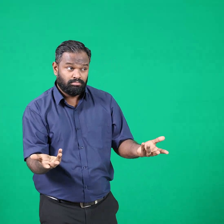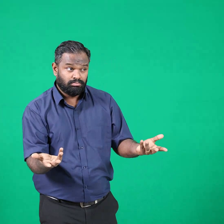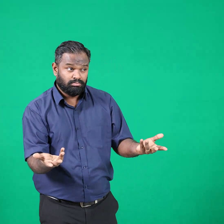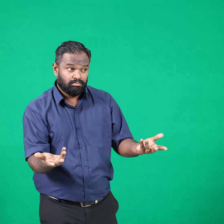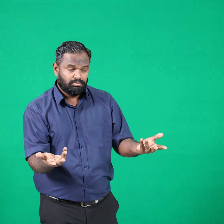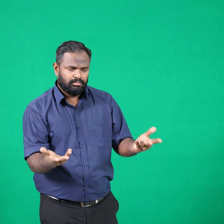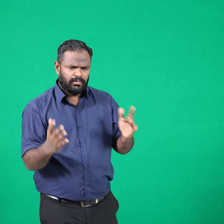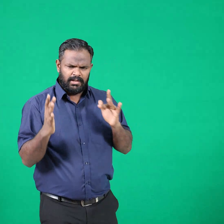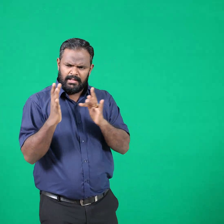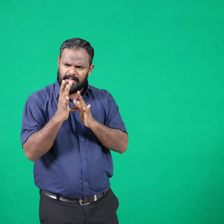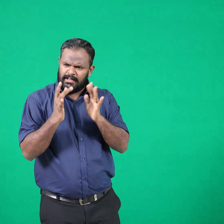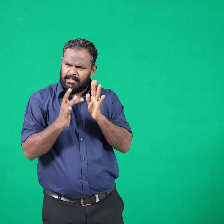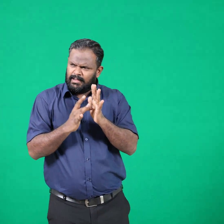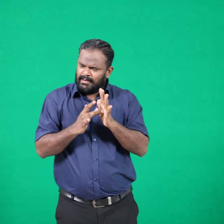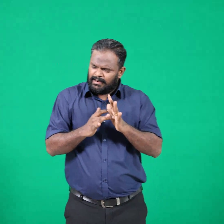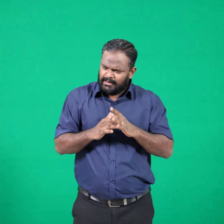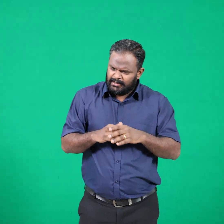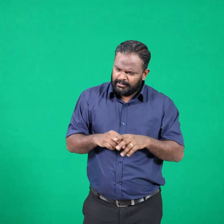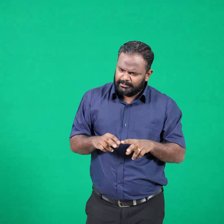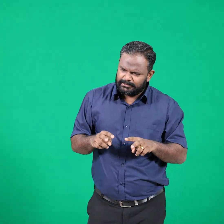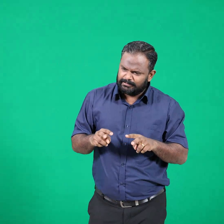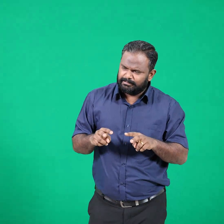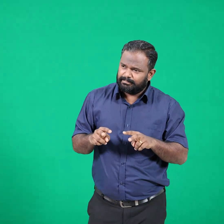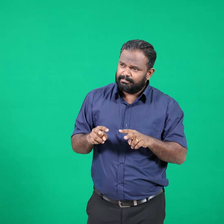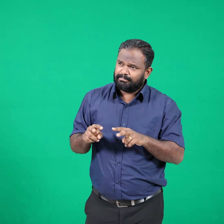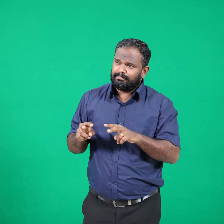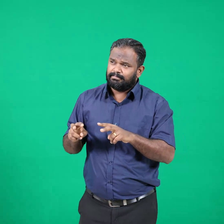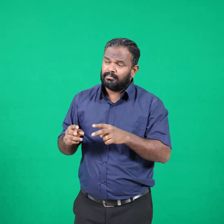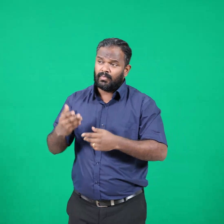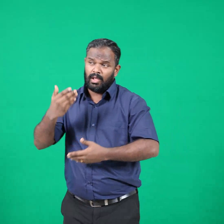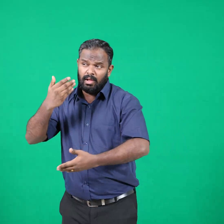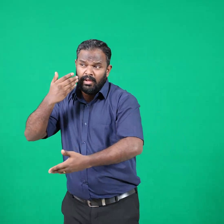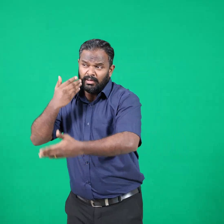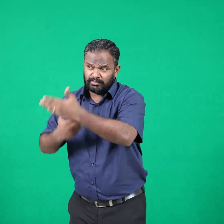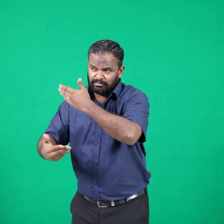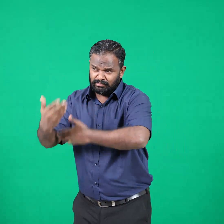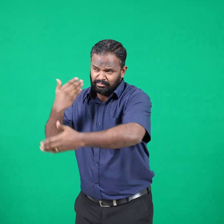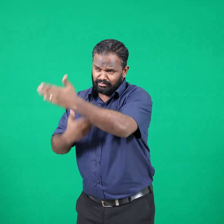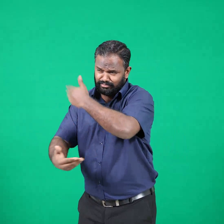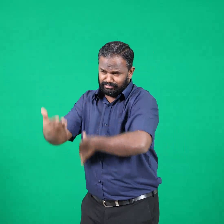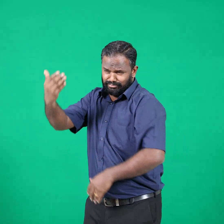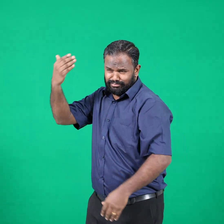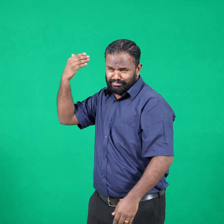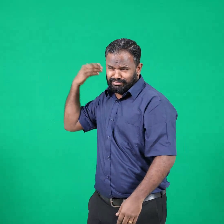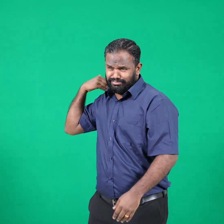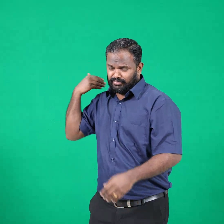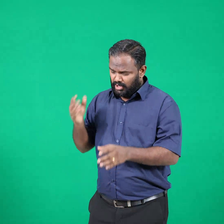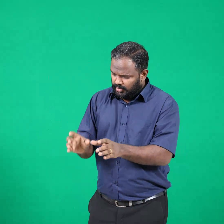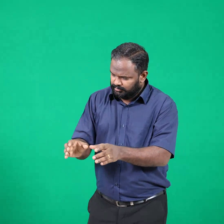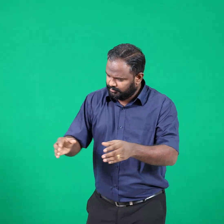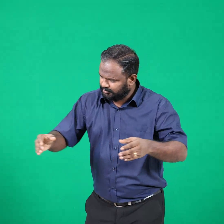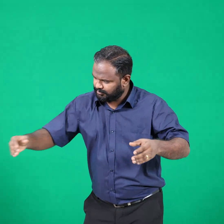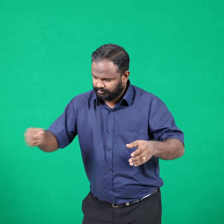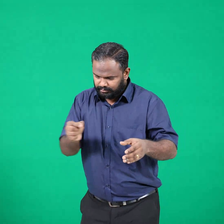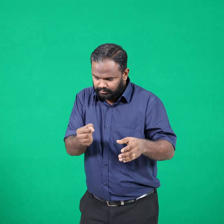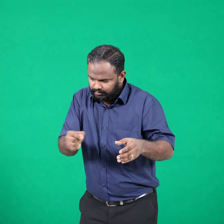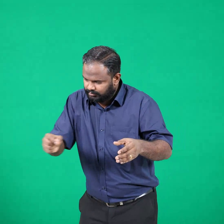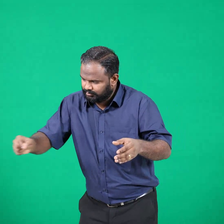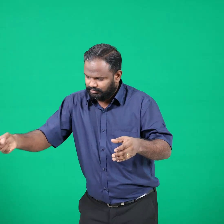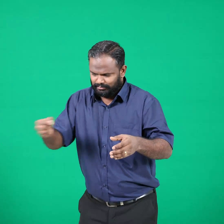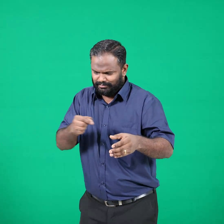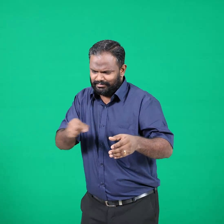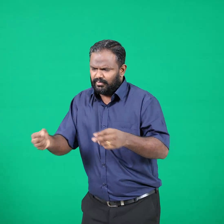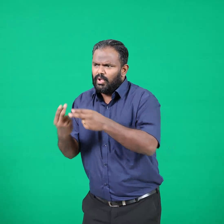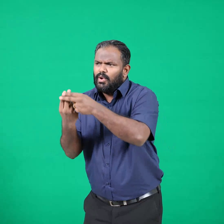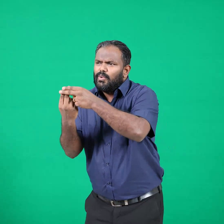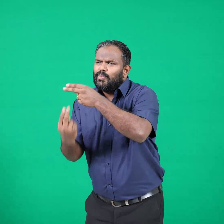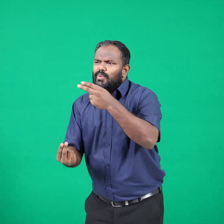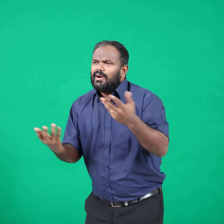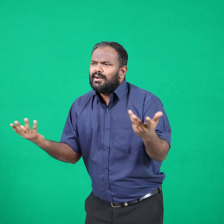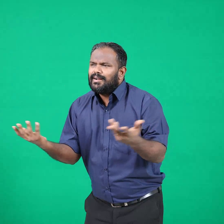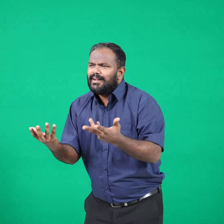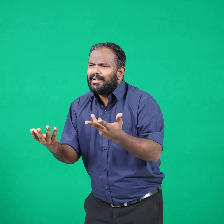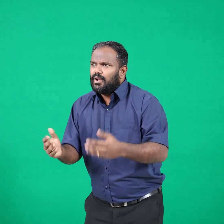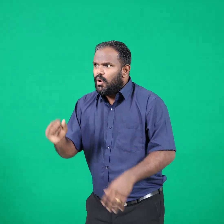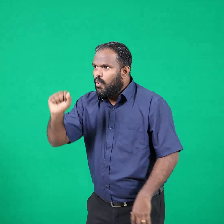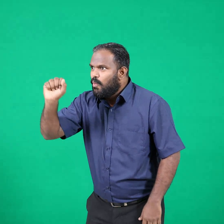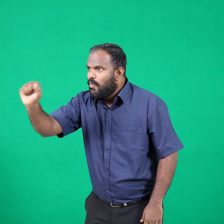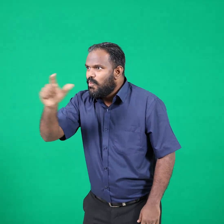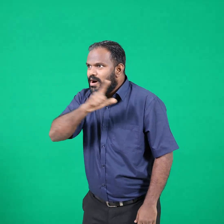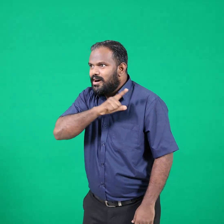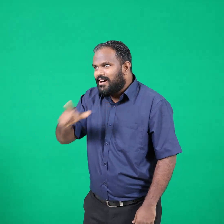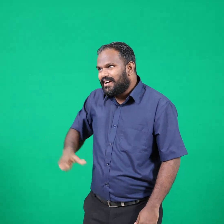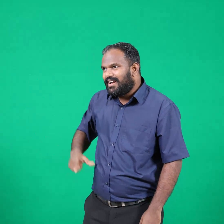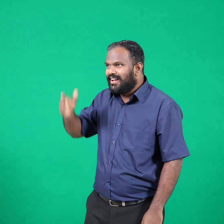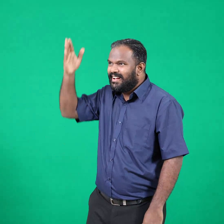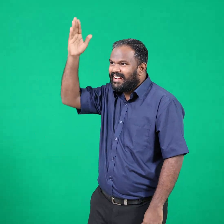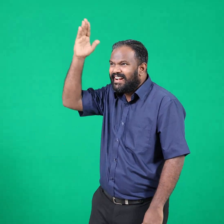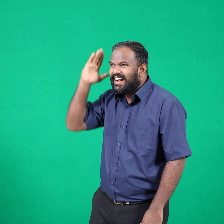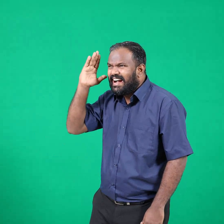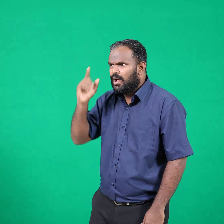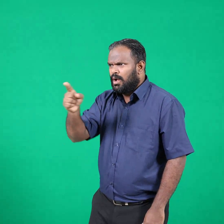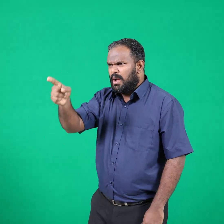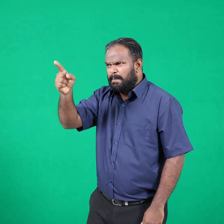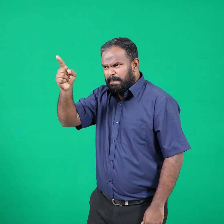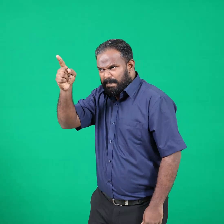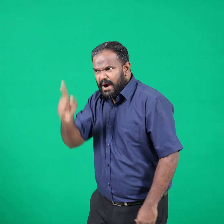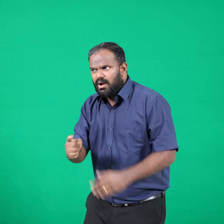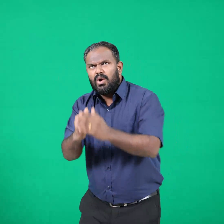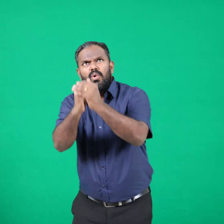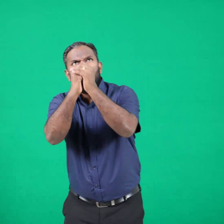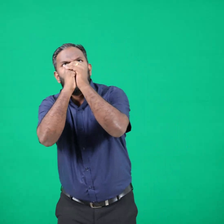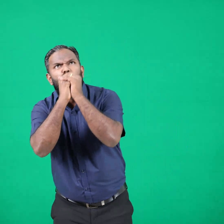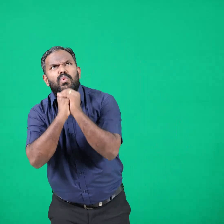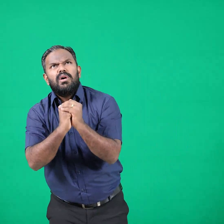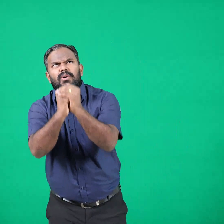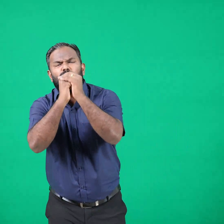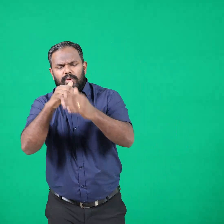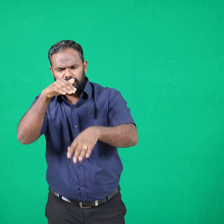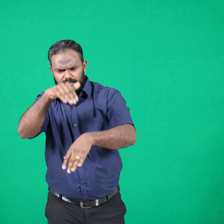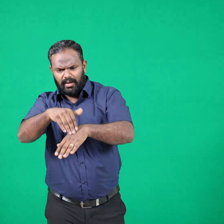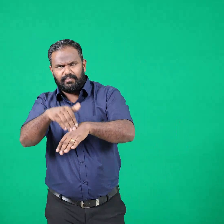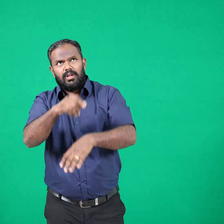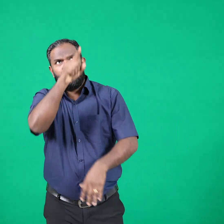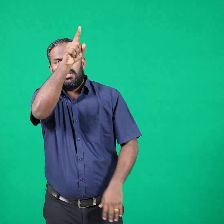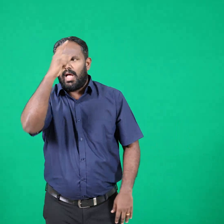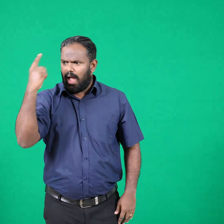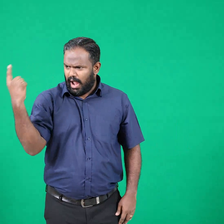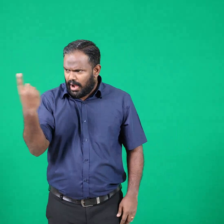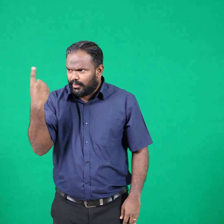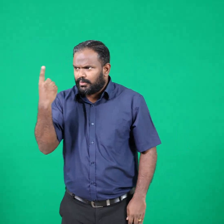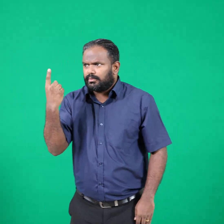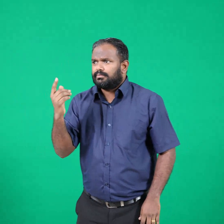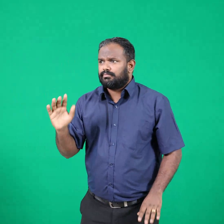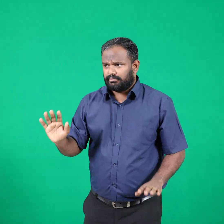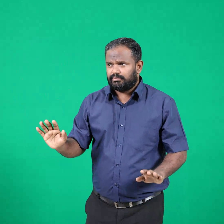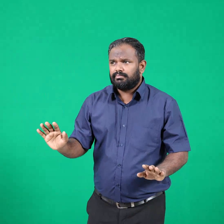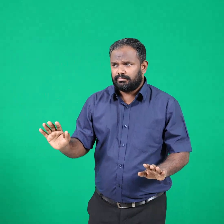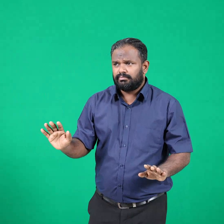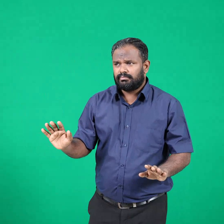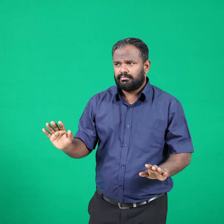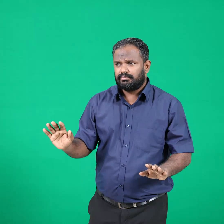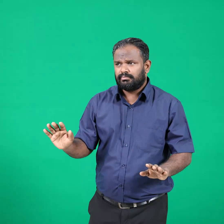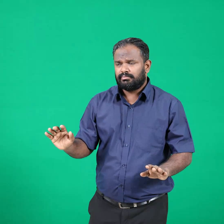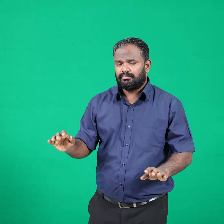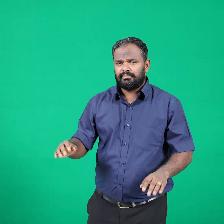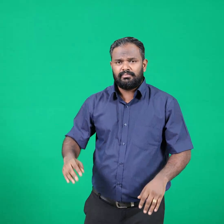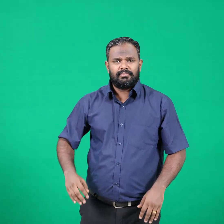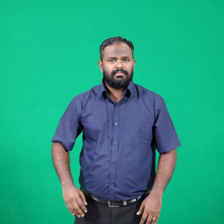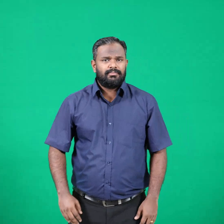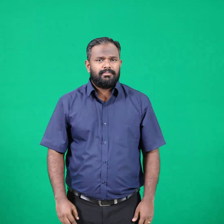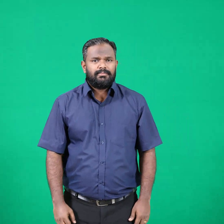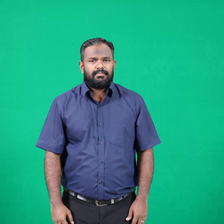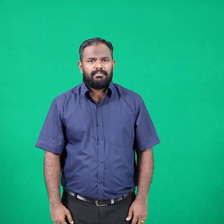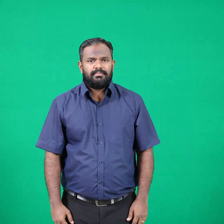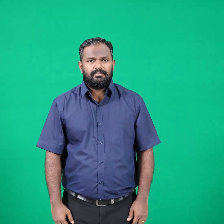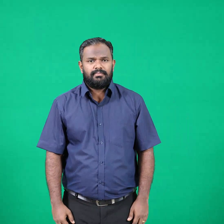But Jesus answered, "It is written: ' Worship the Lord your God and serve Him only.'"